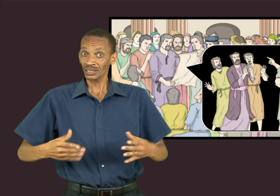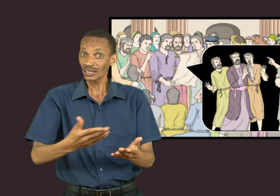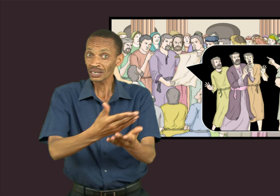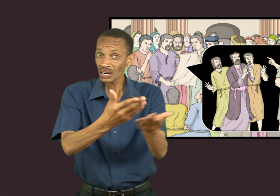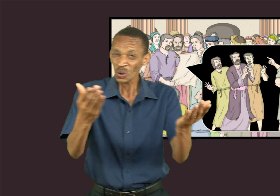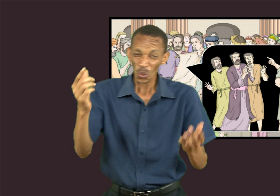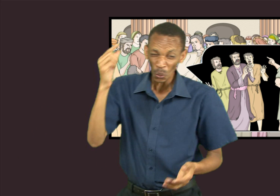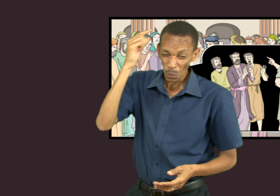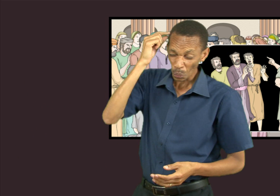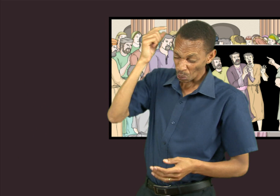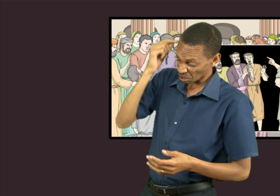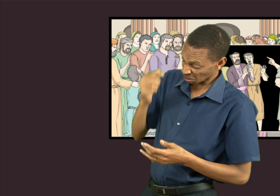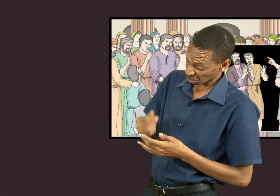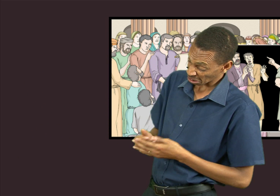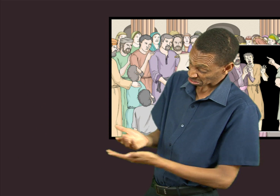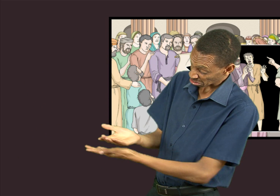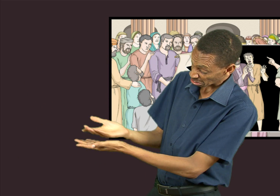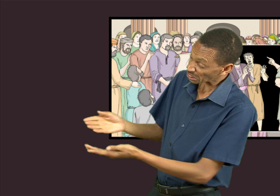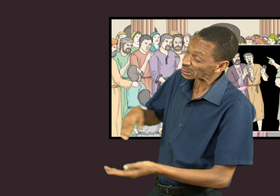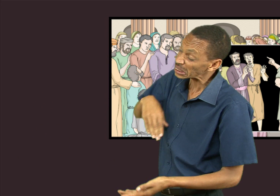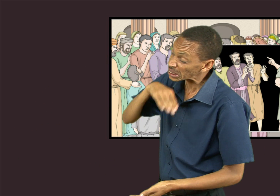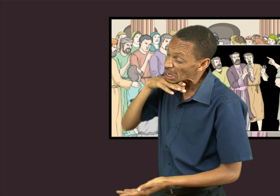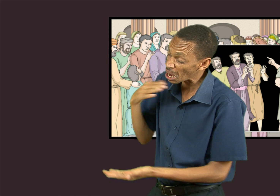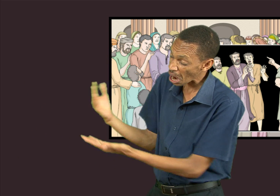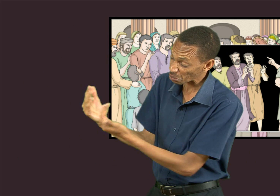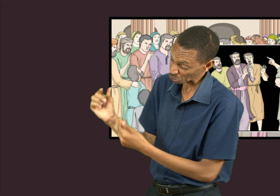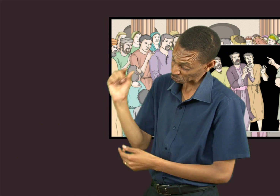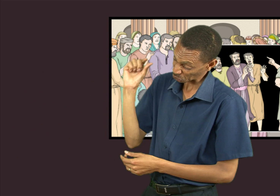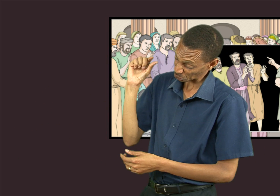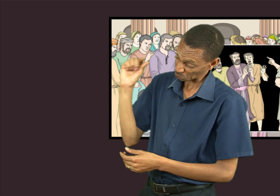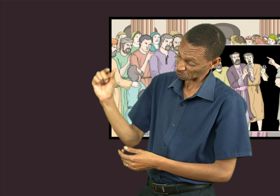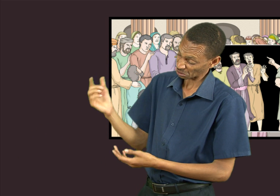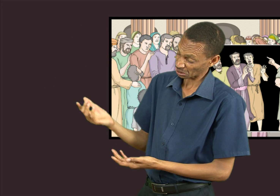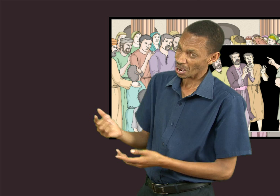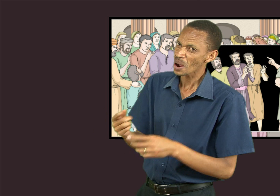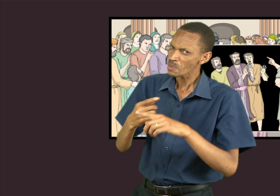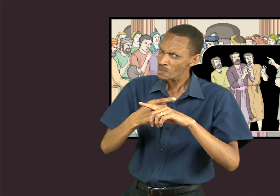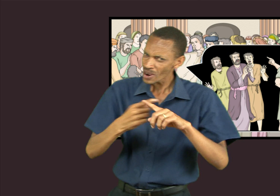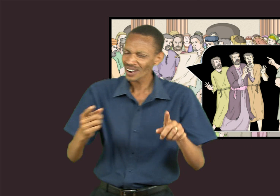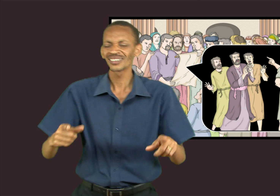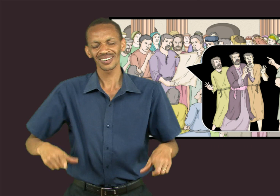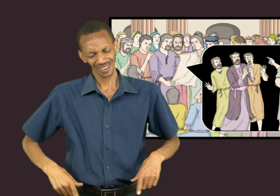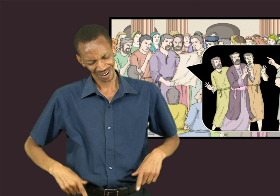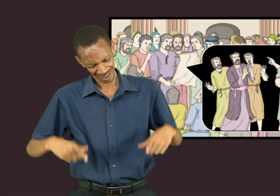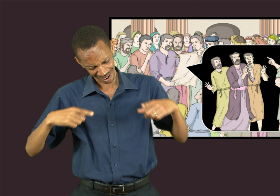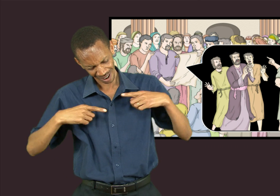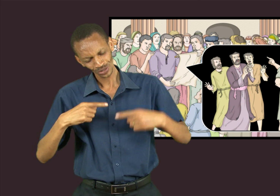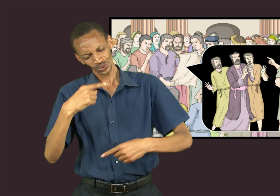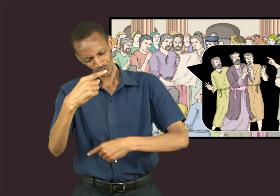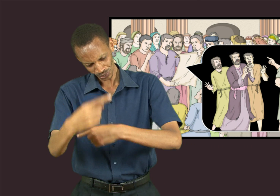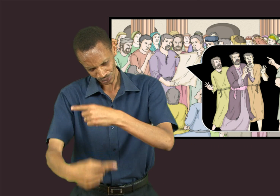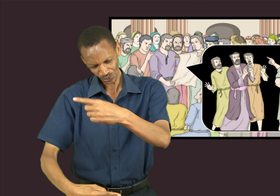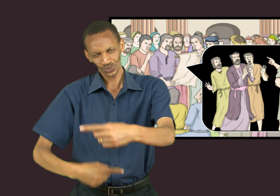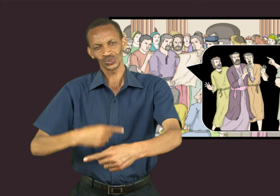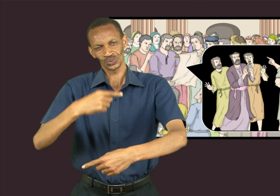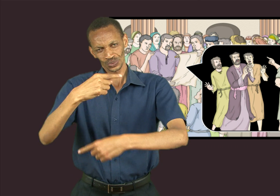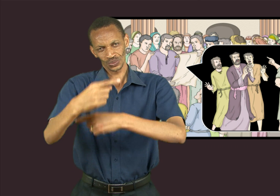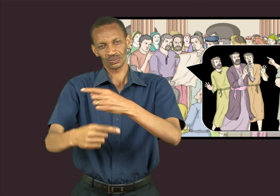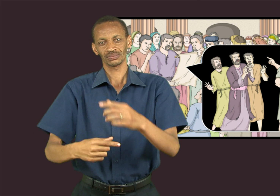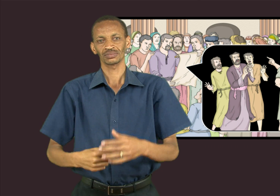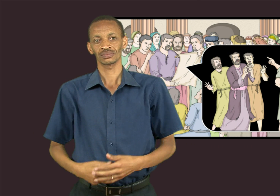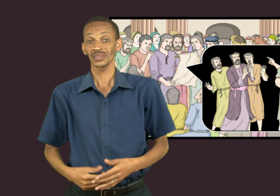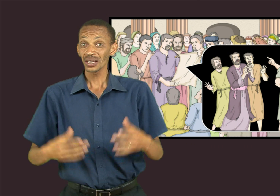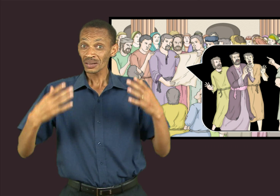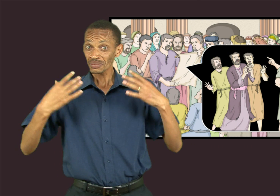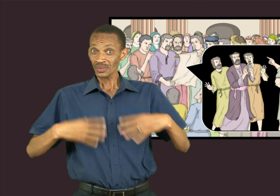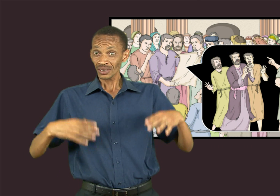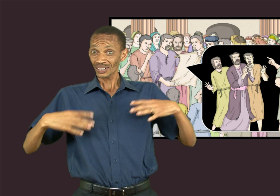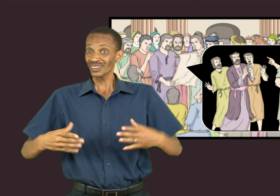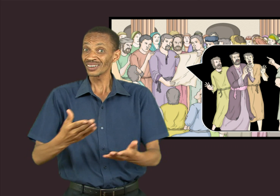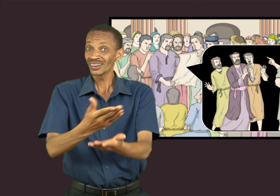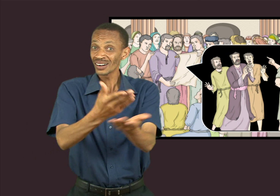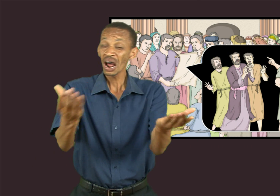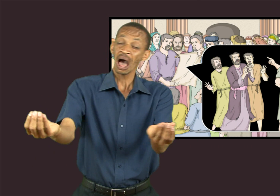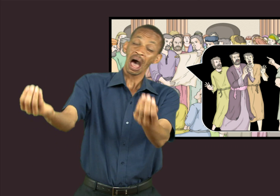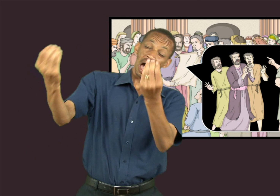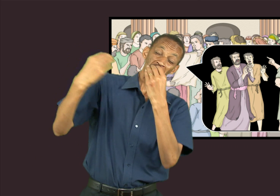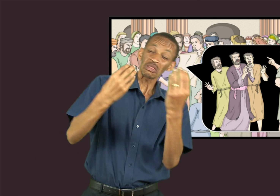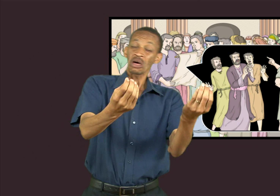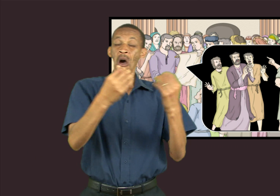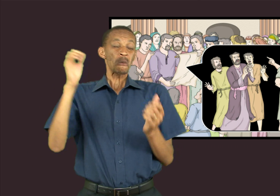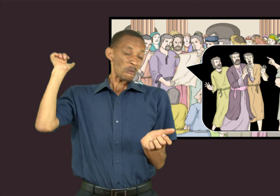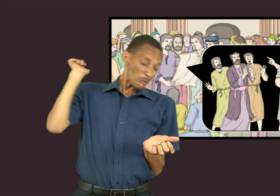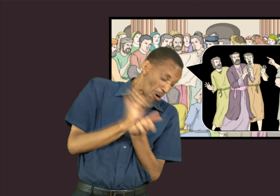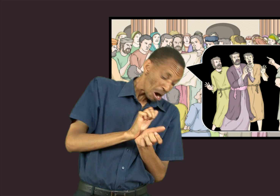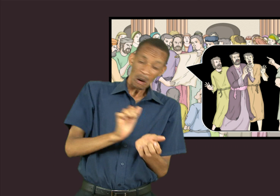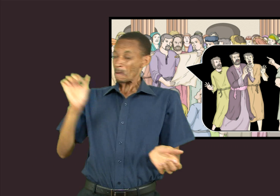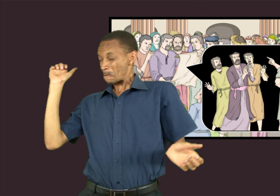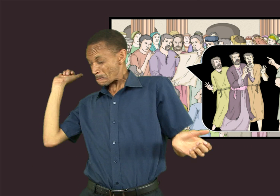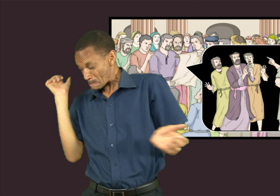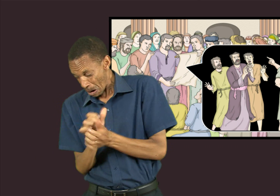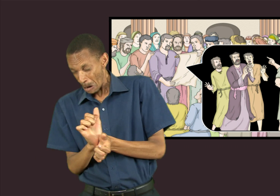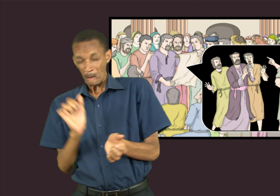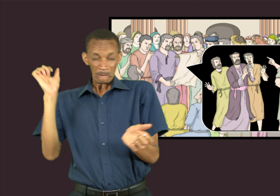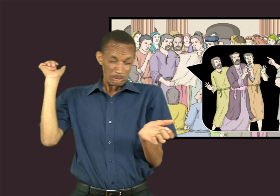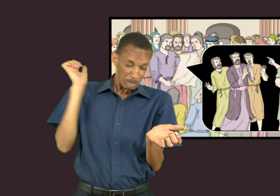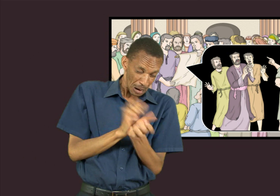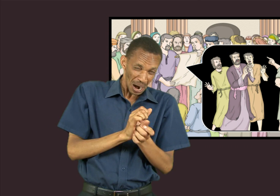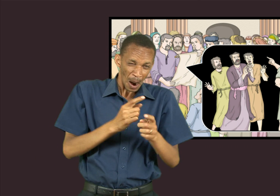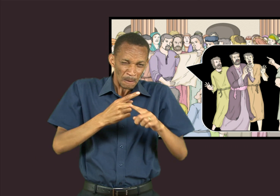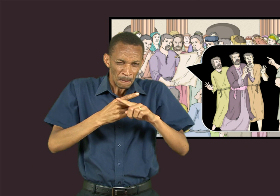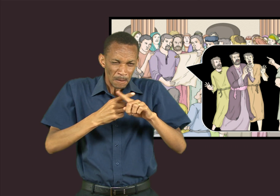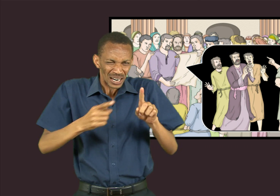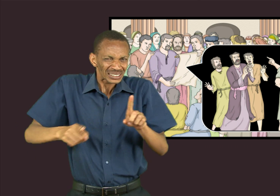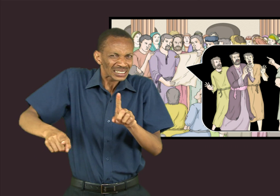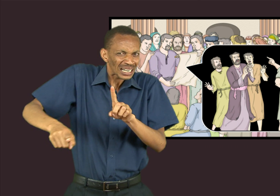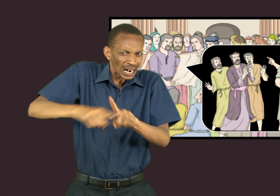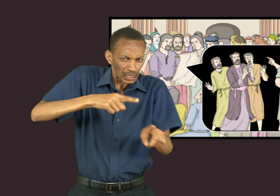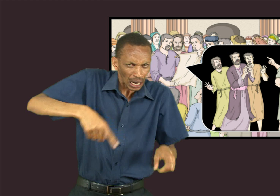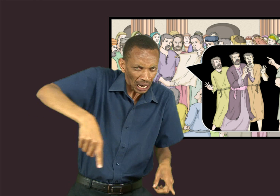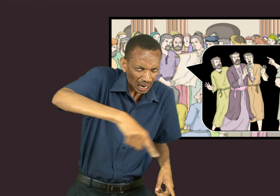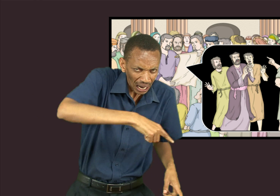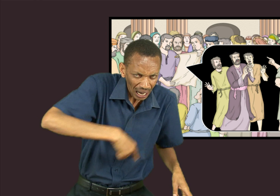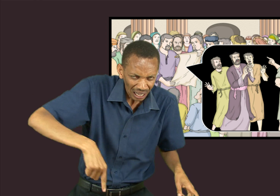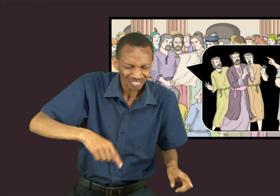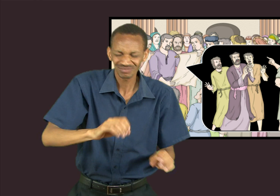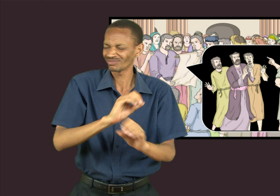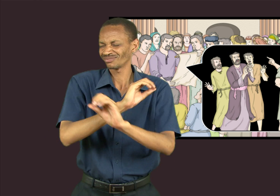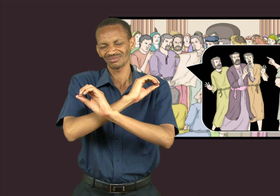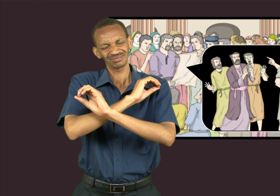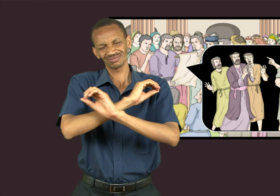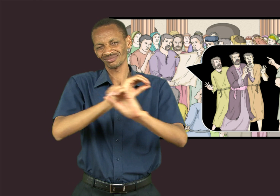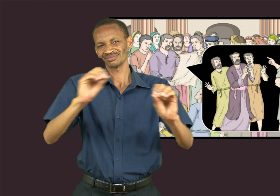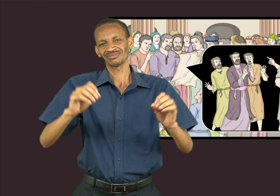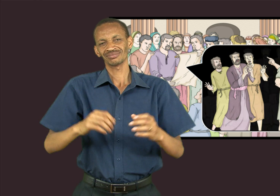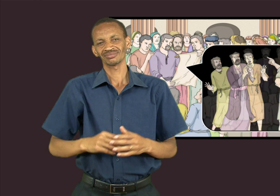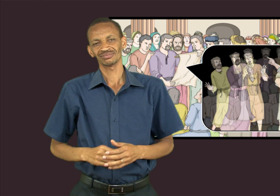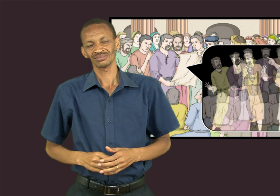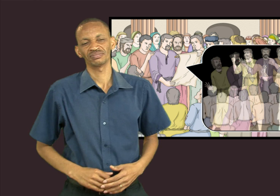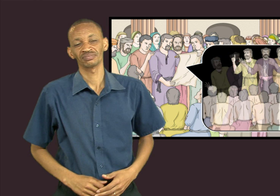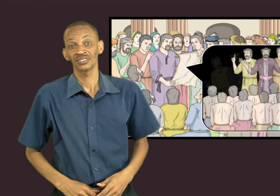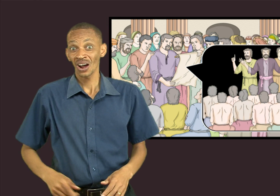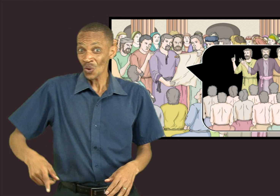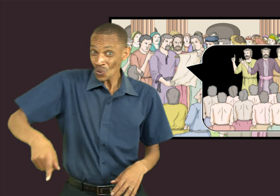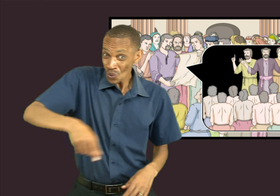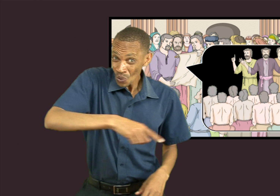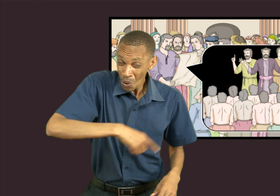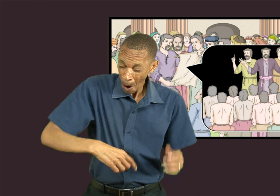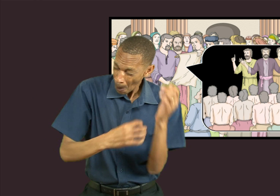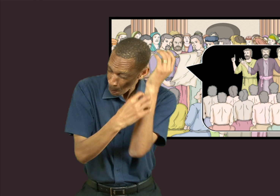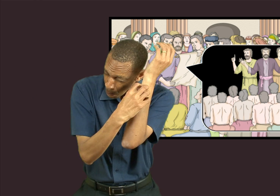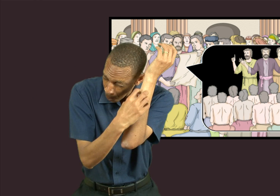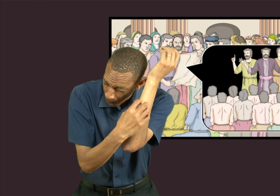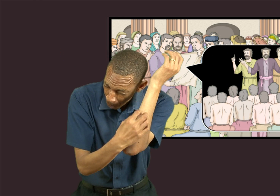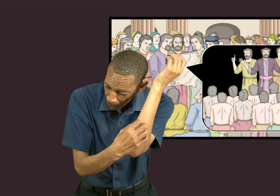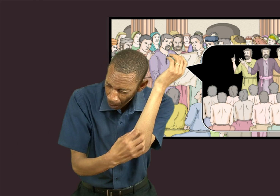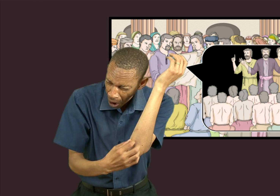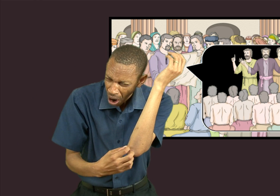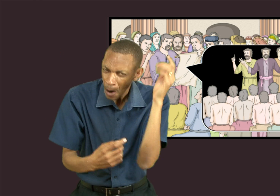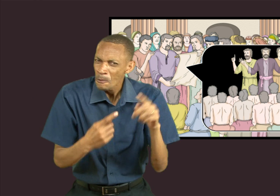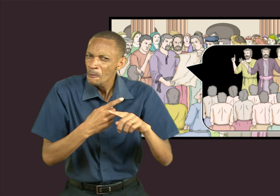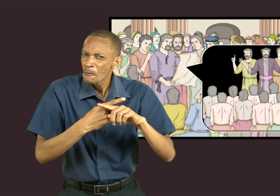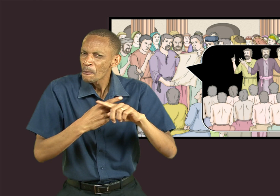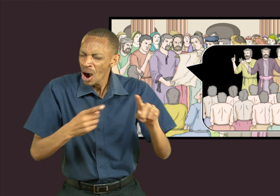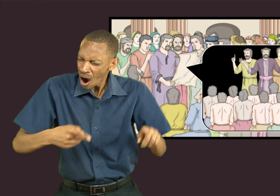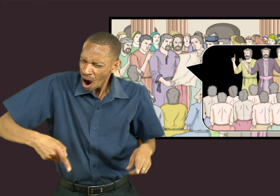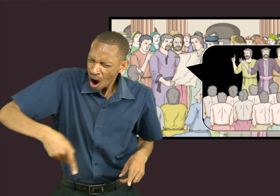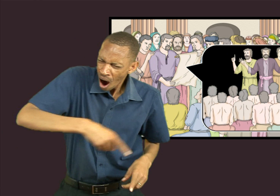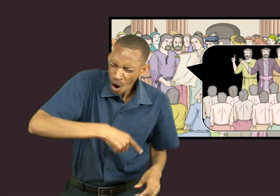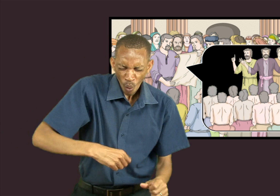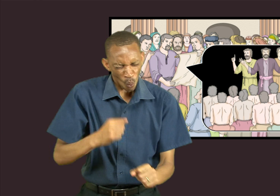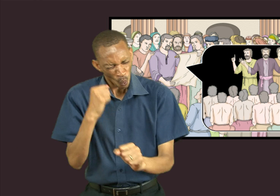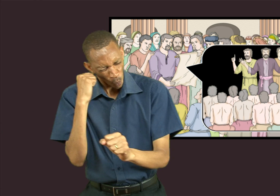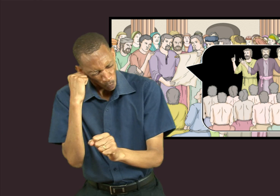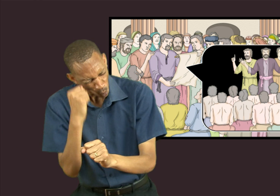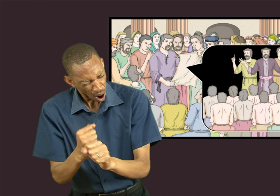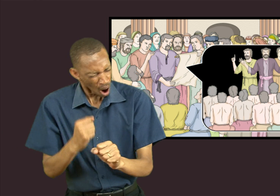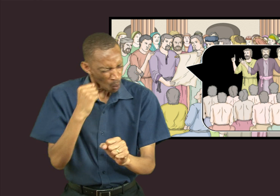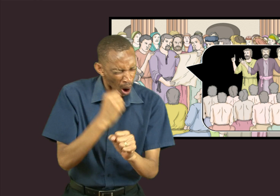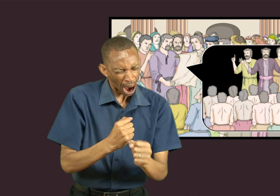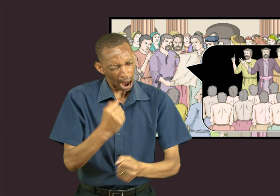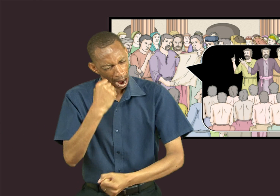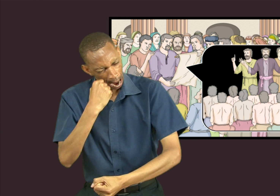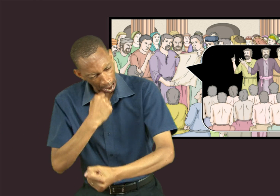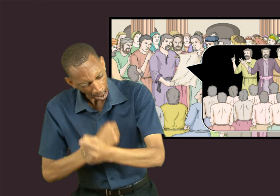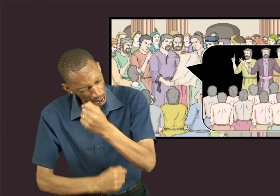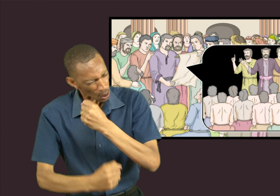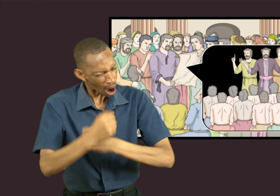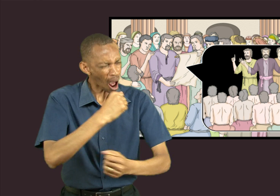dying, and yet we live on; punished, yet not killed;